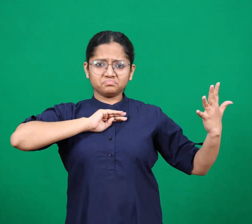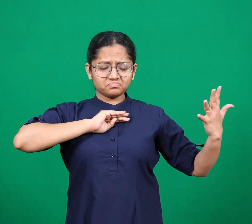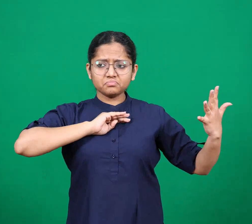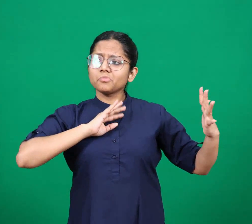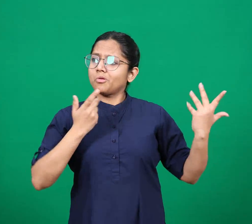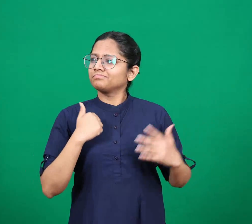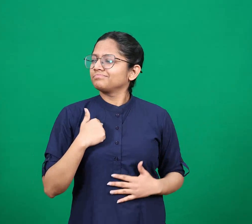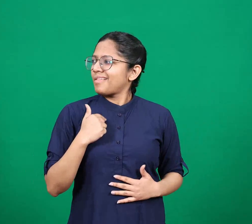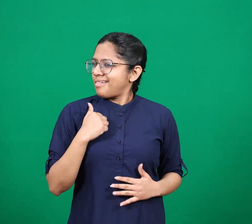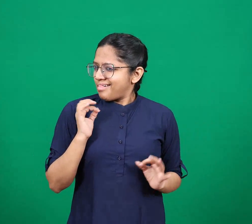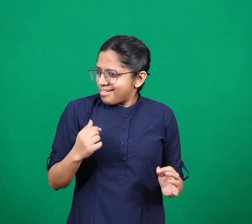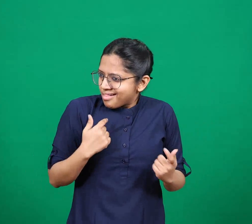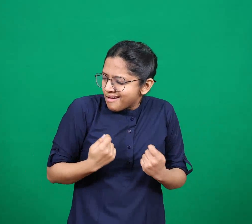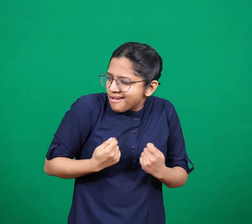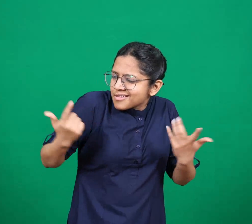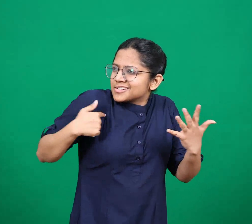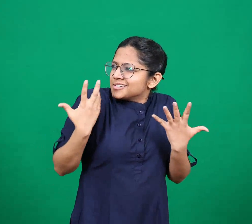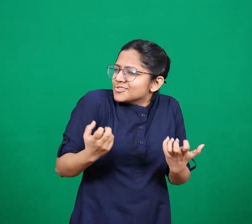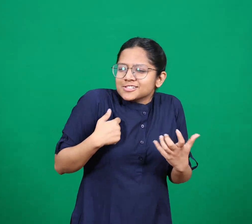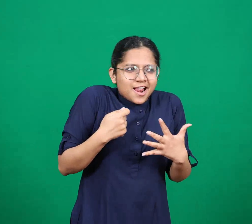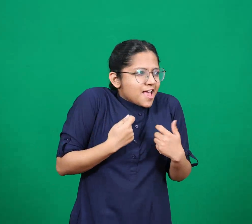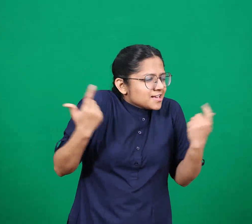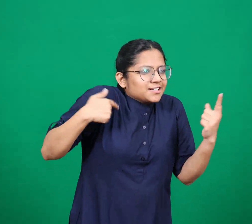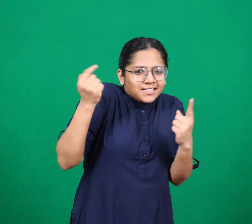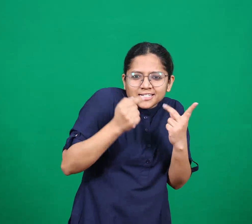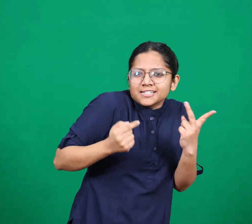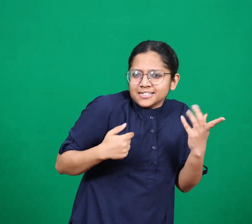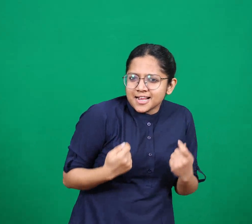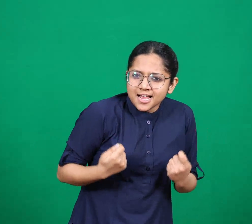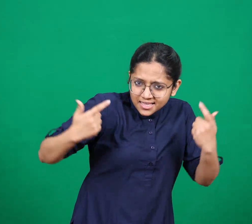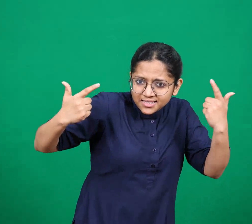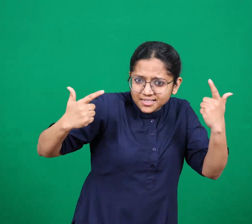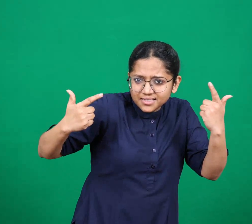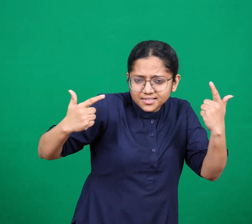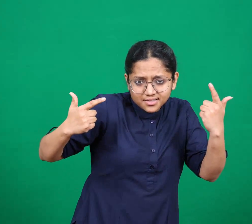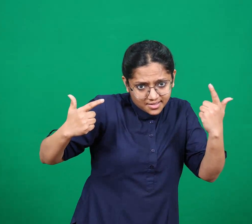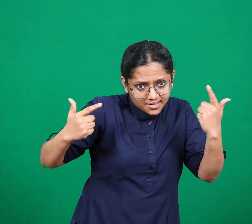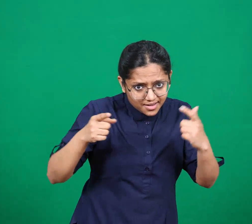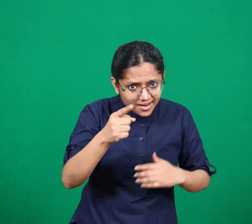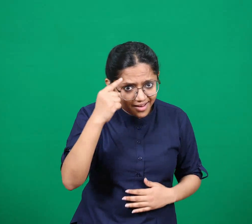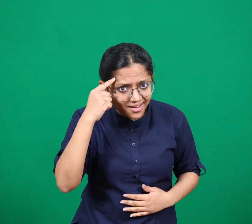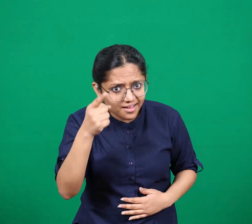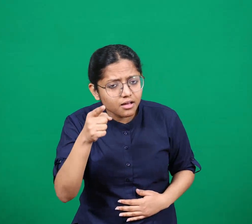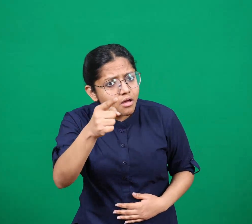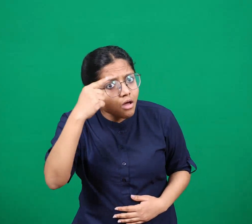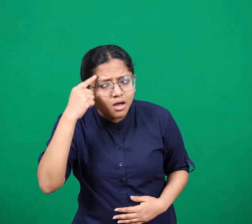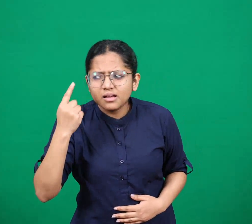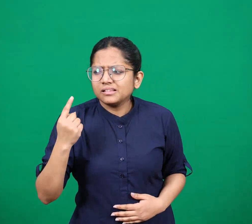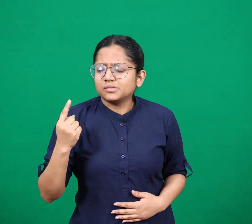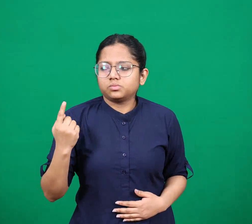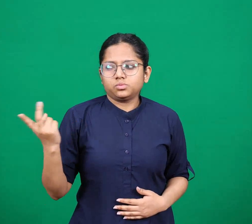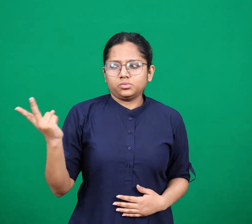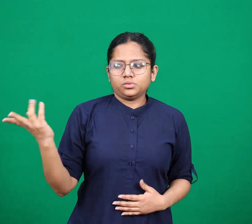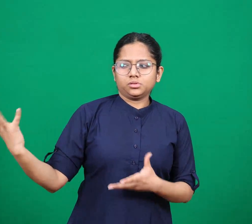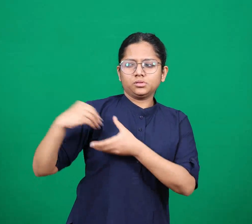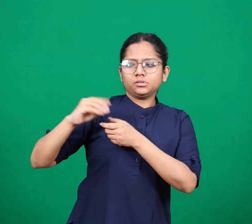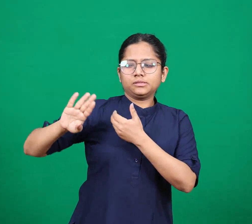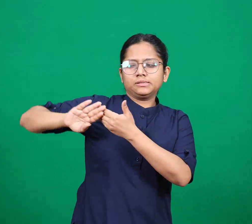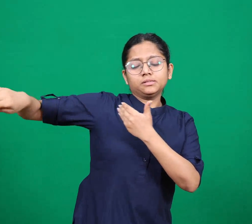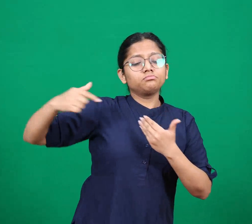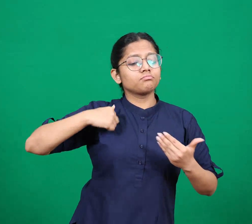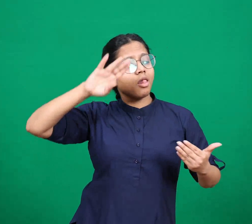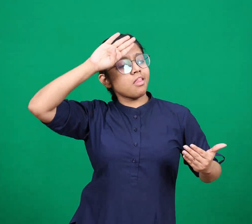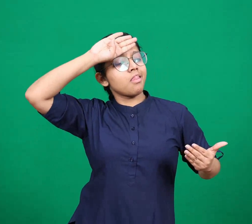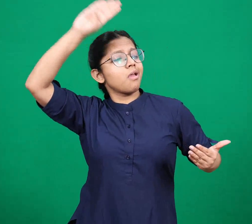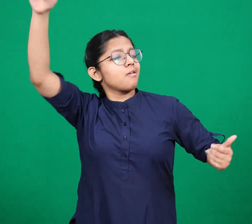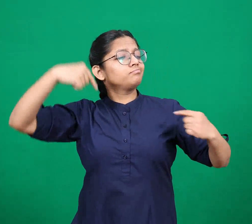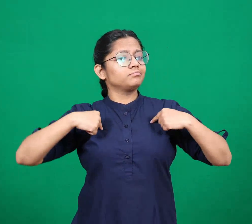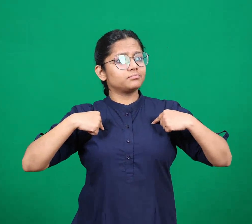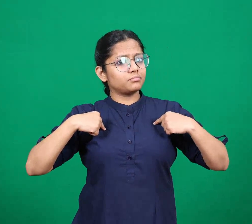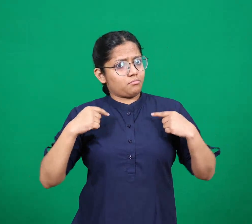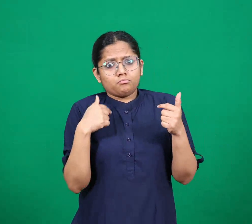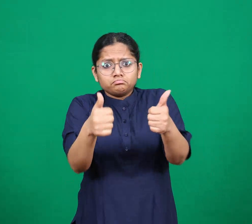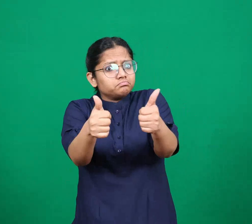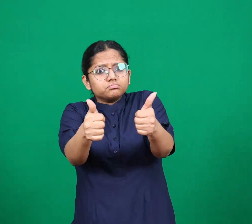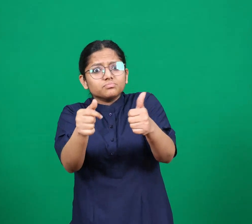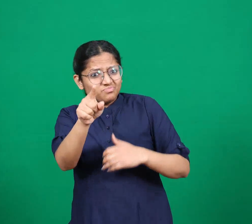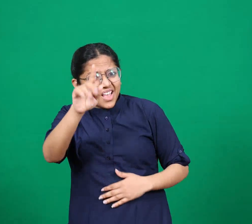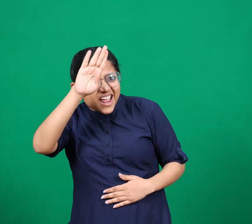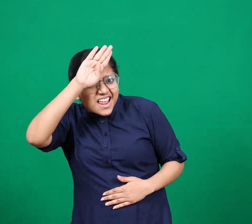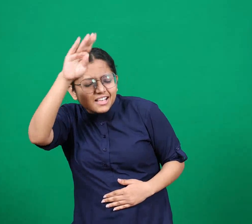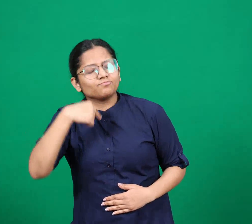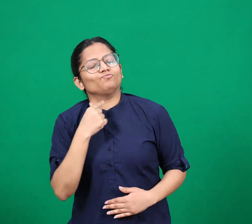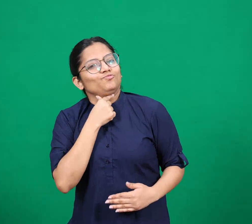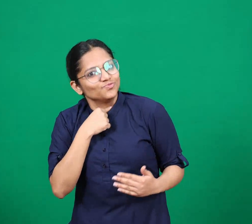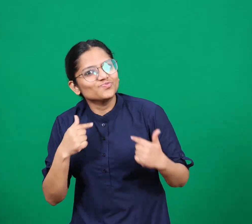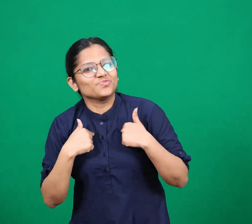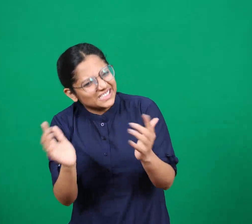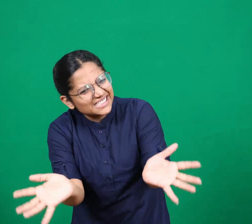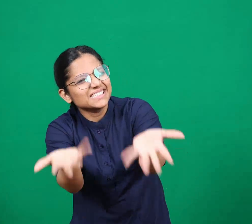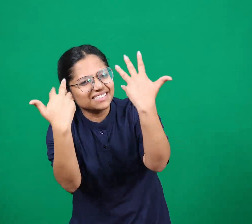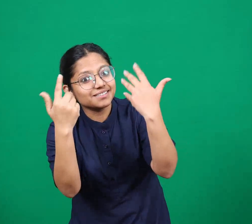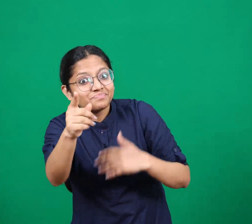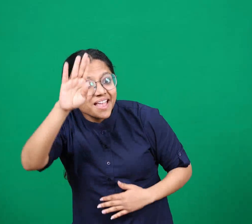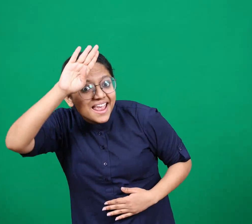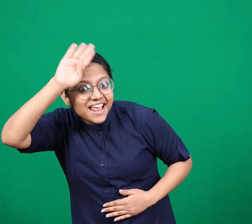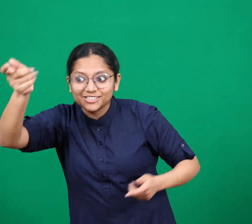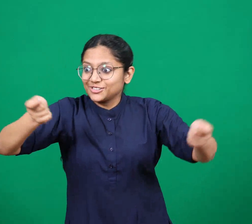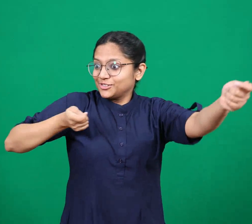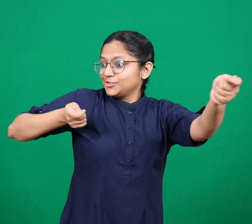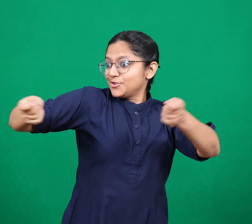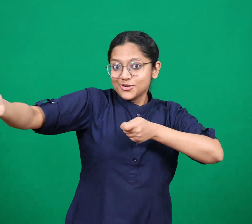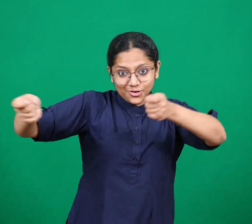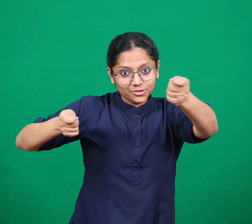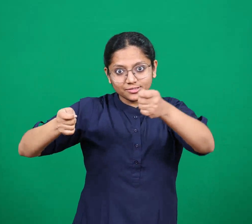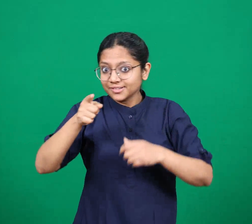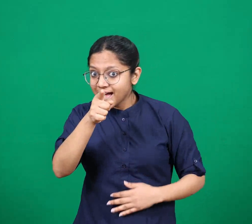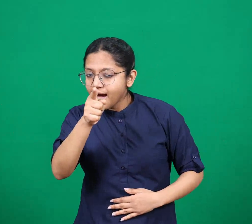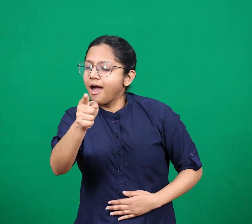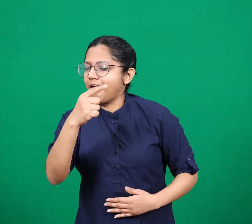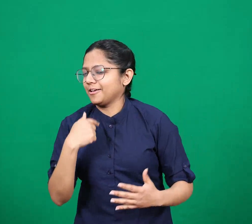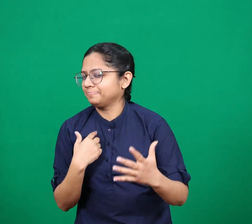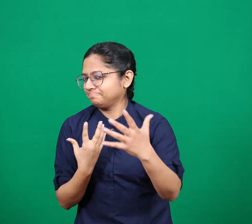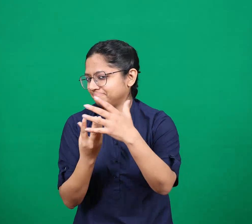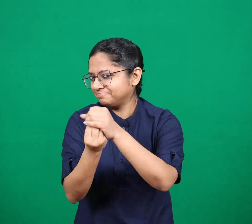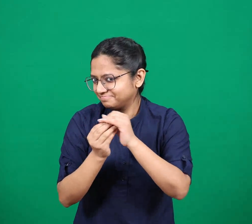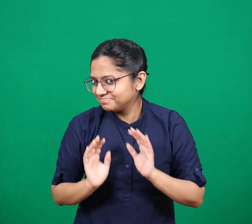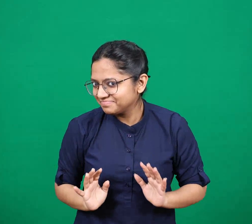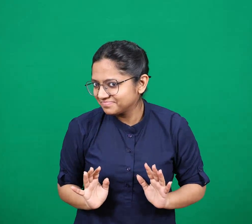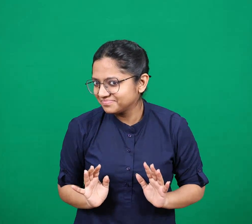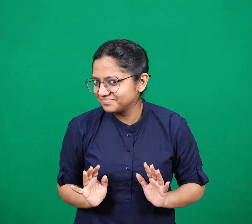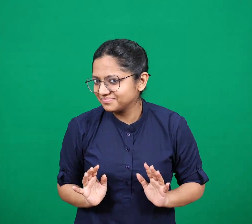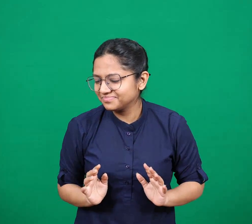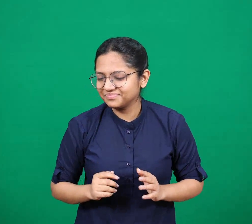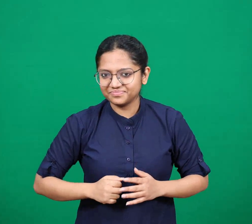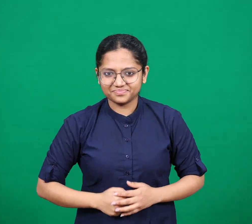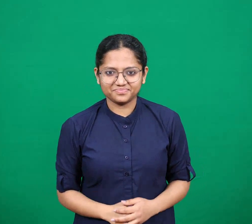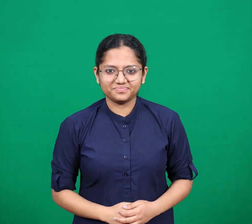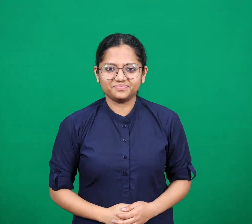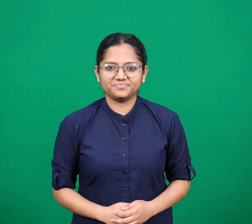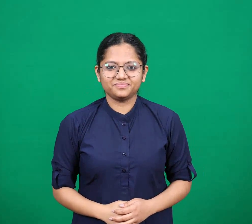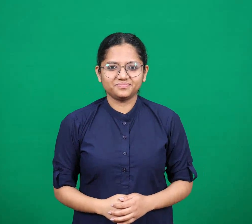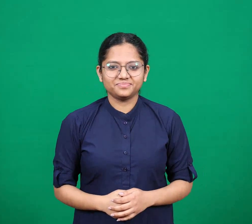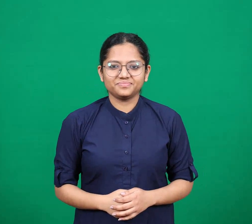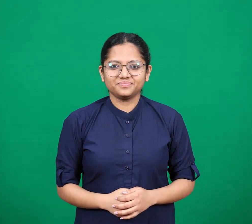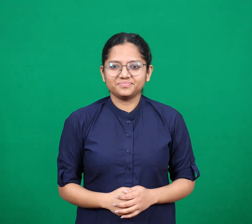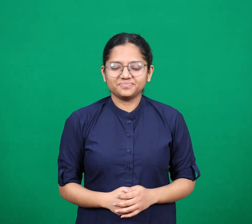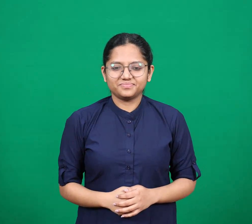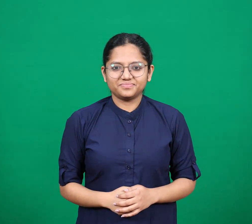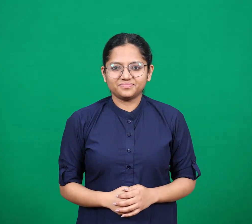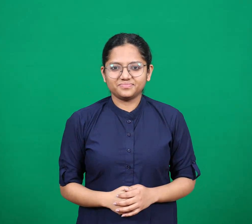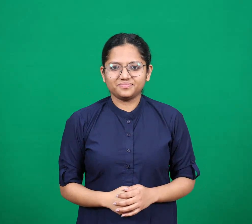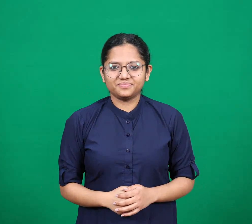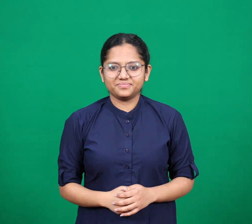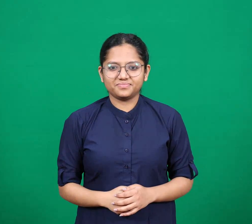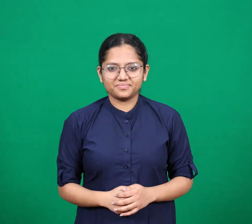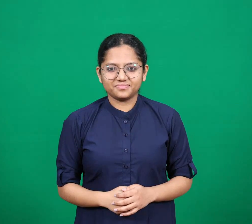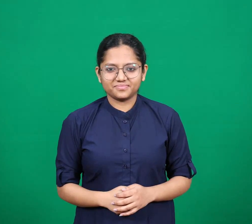Without us, you have become kings. How I wish you really were kings, so that we might be kings with you!